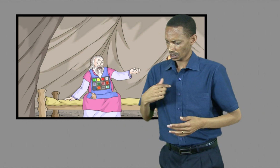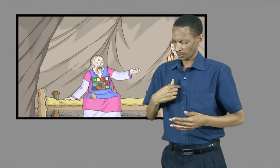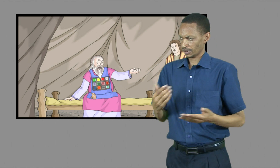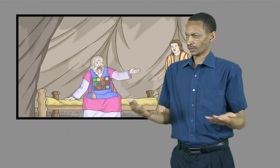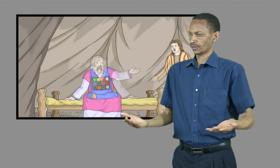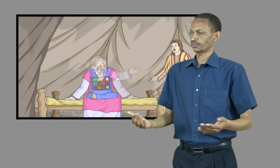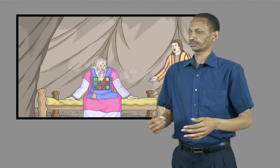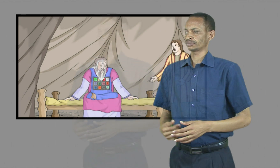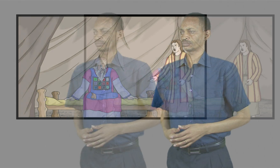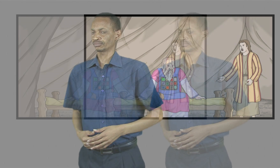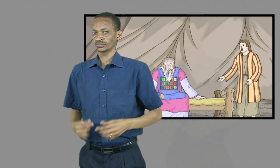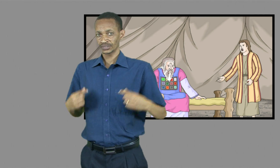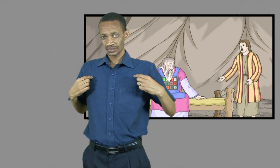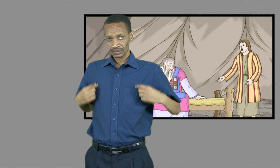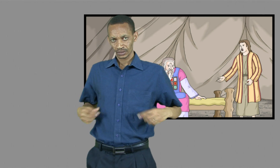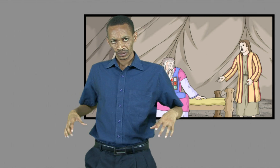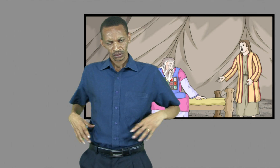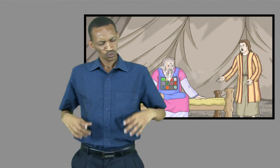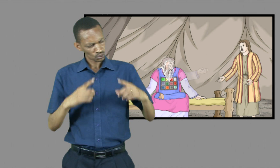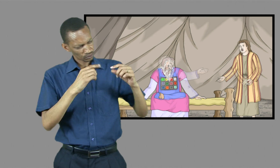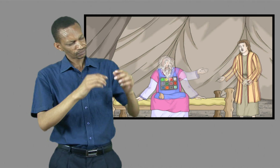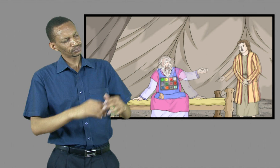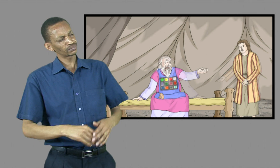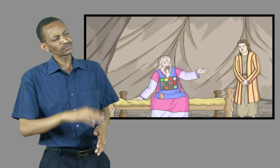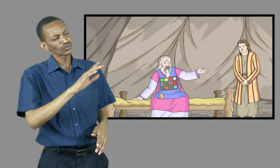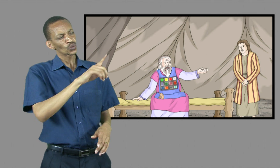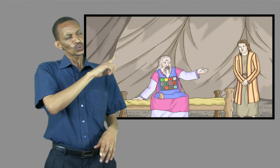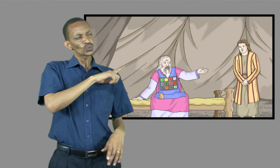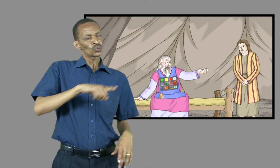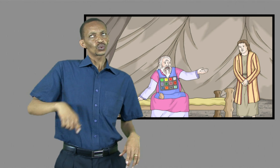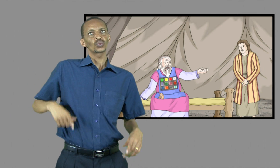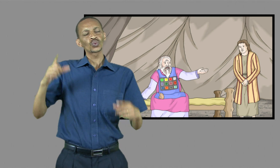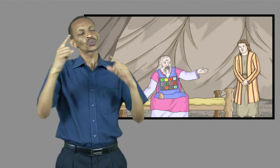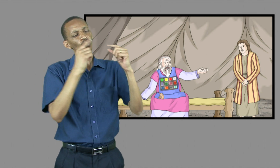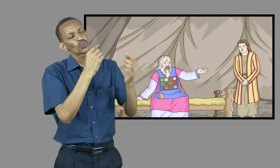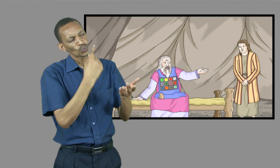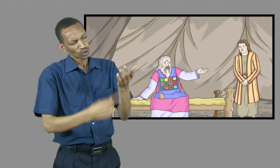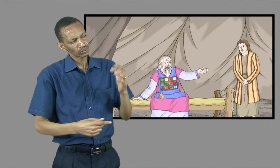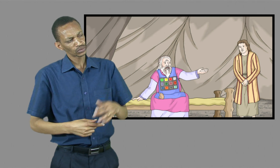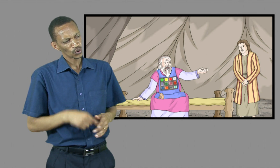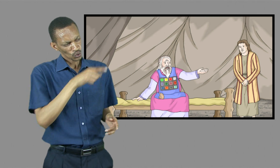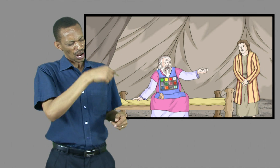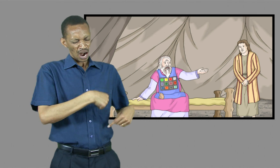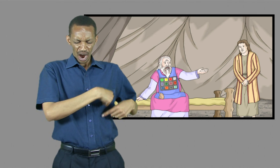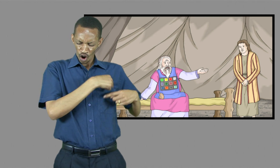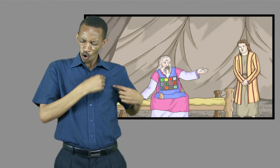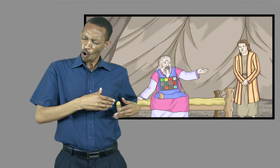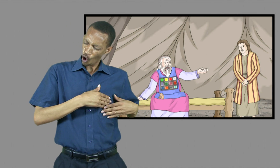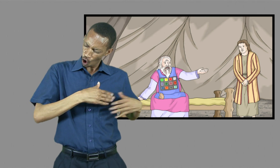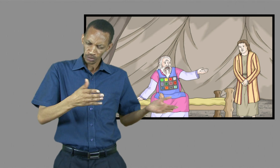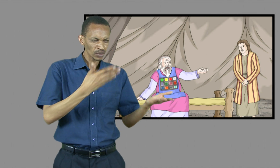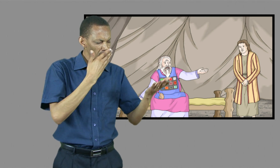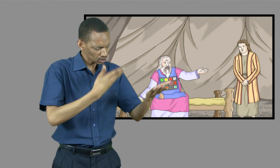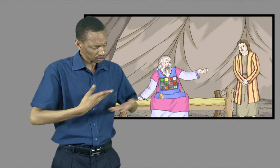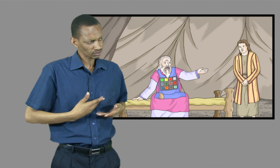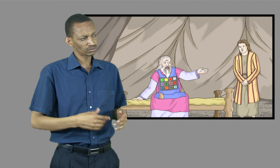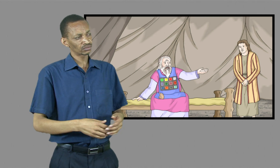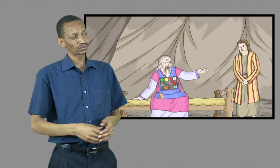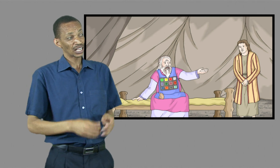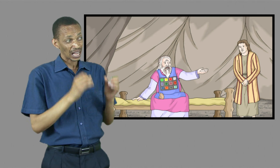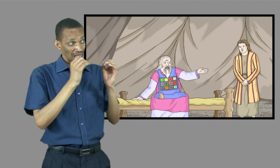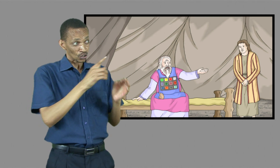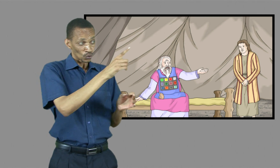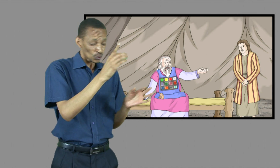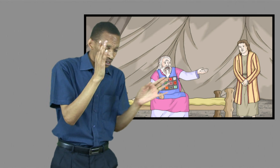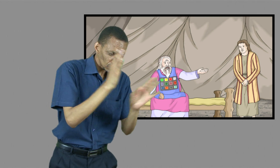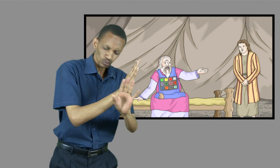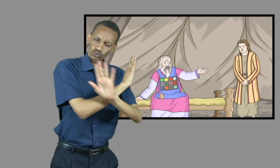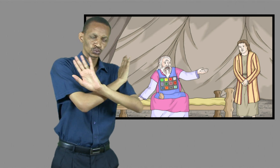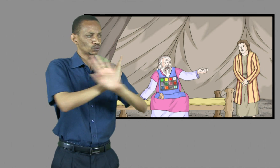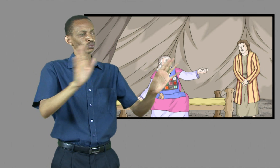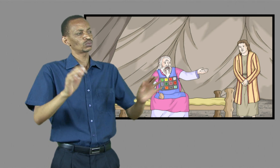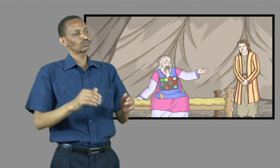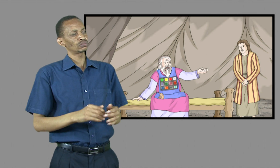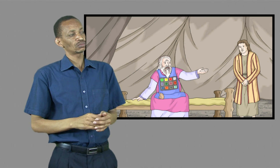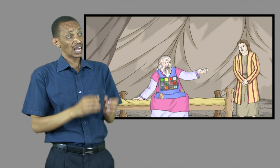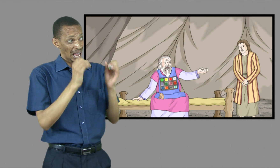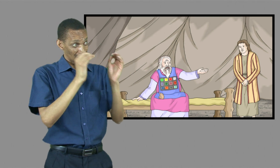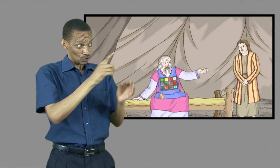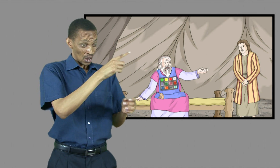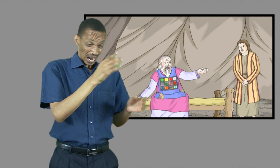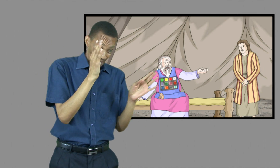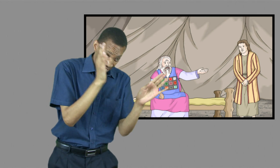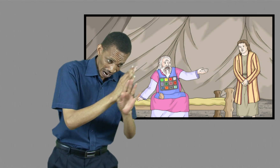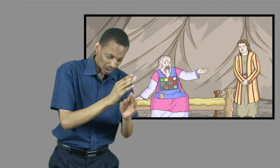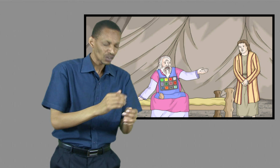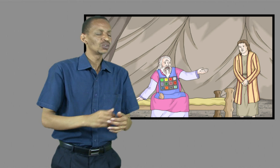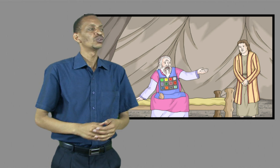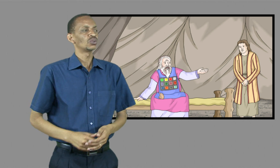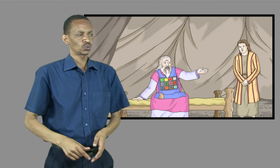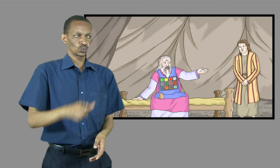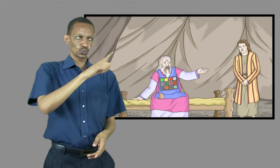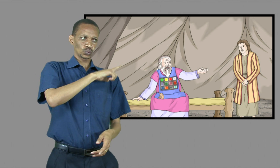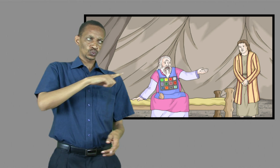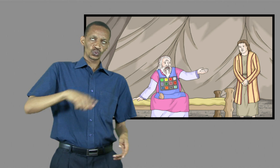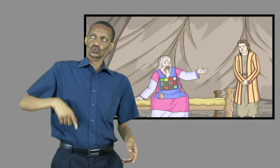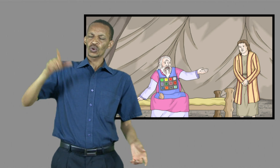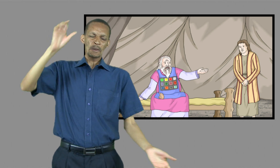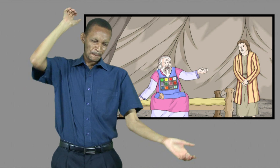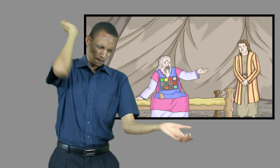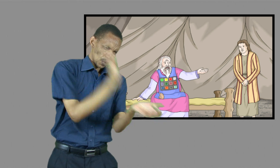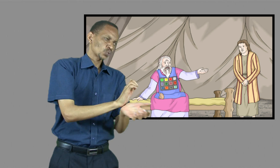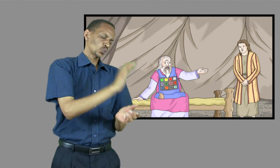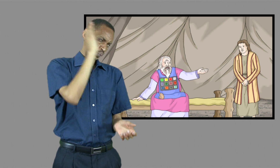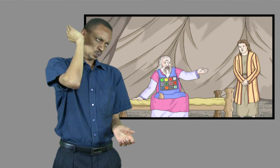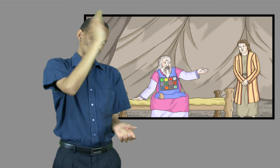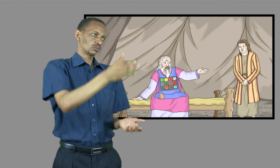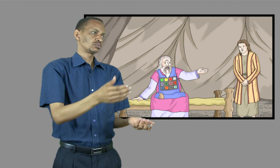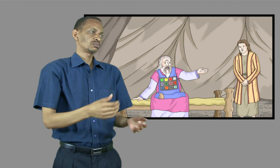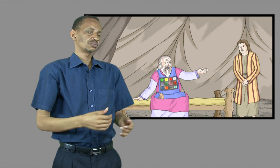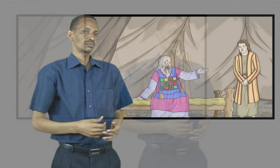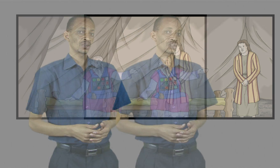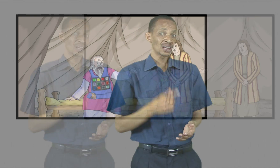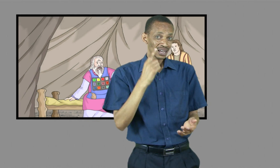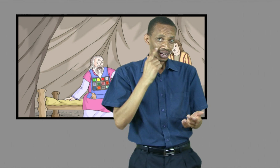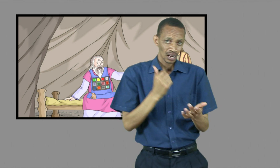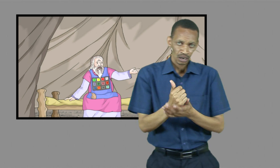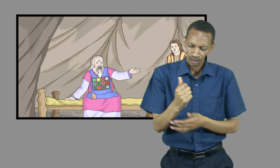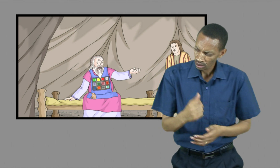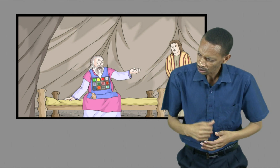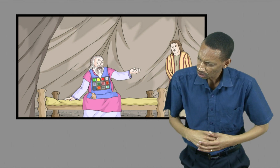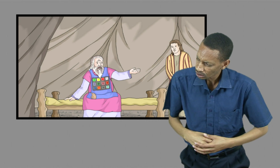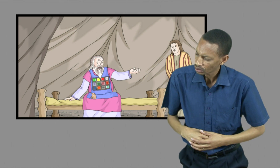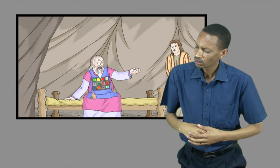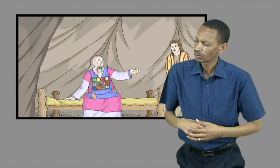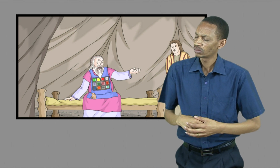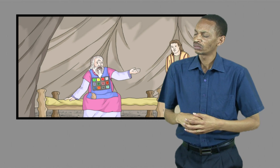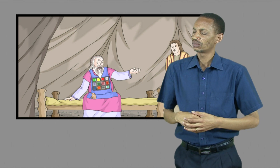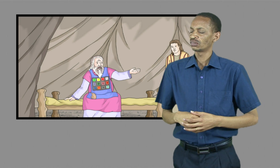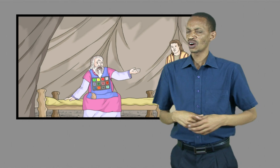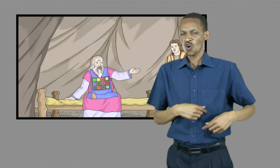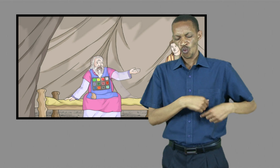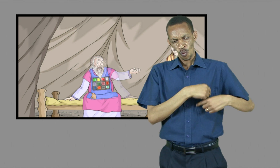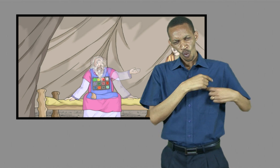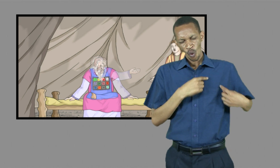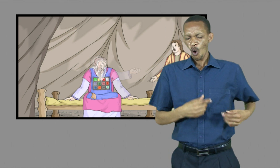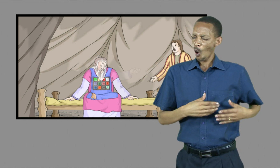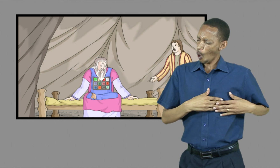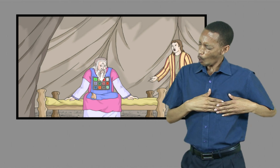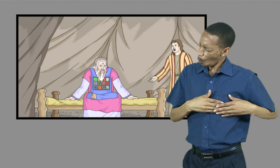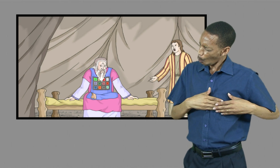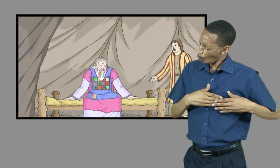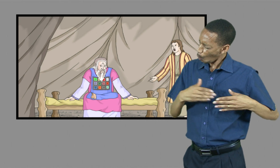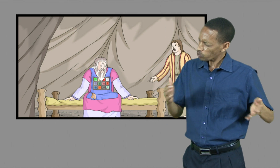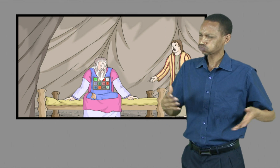“What was the message He gave you?” Eli asked. “Do not hide it from me.